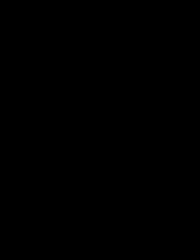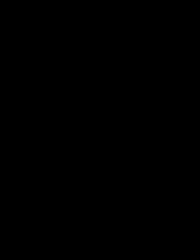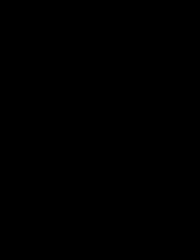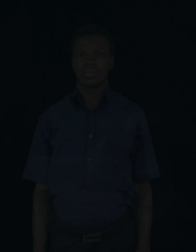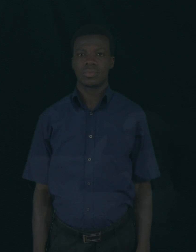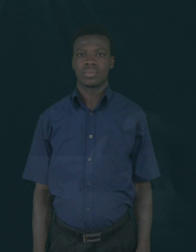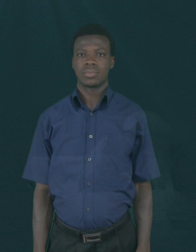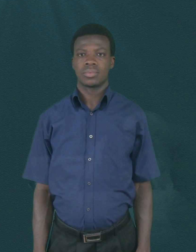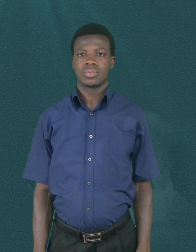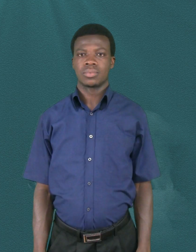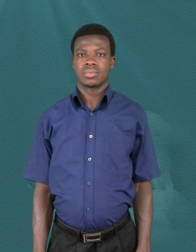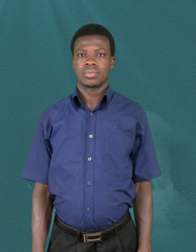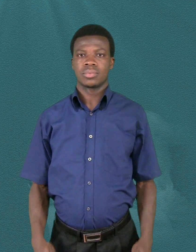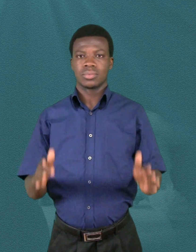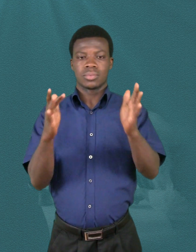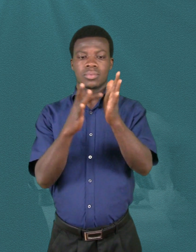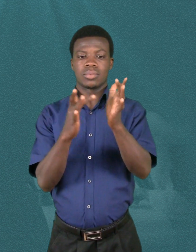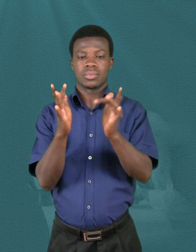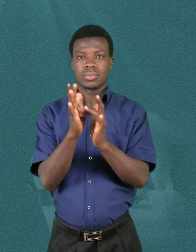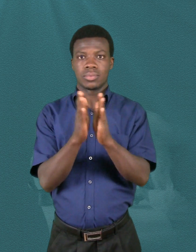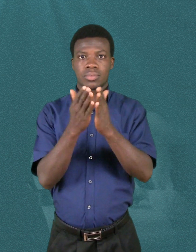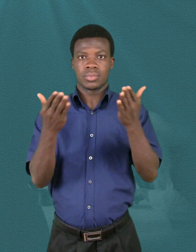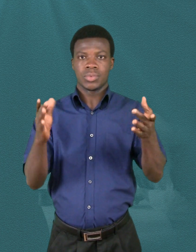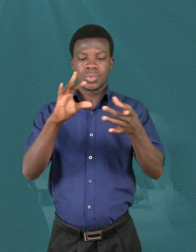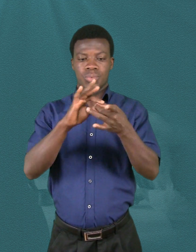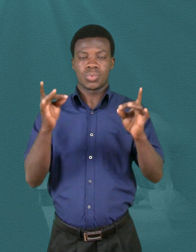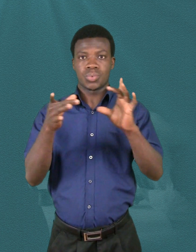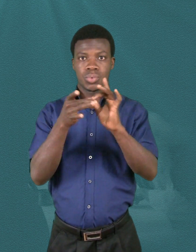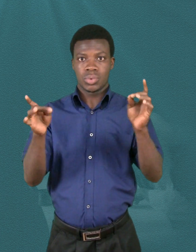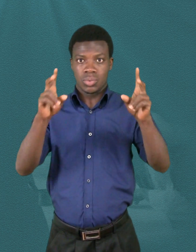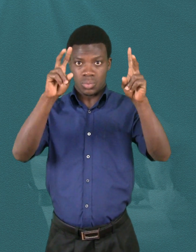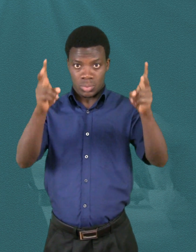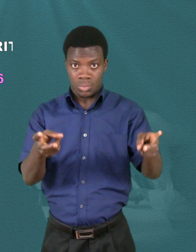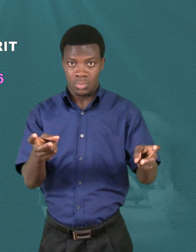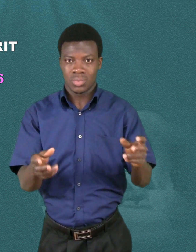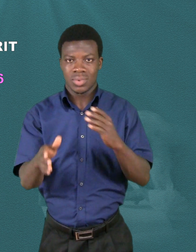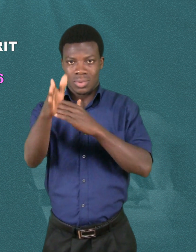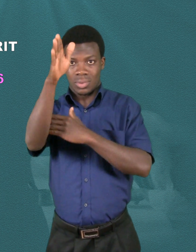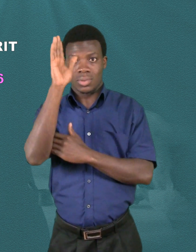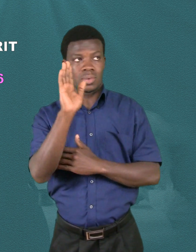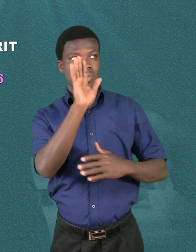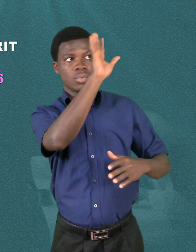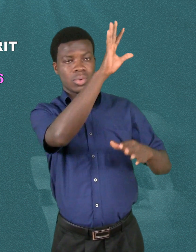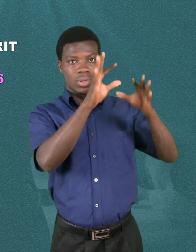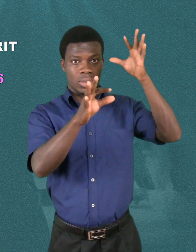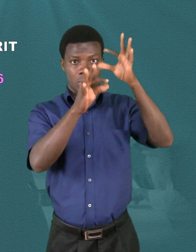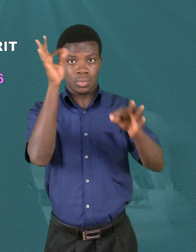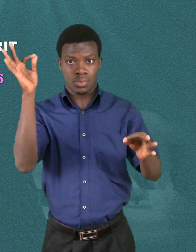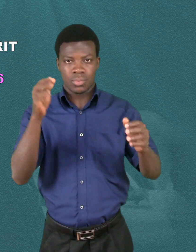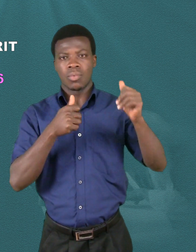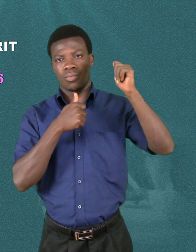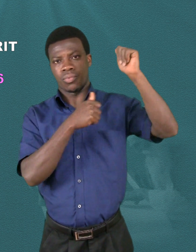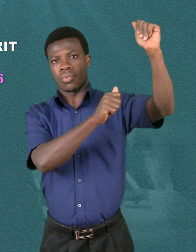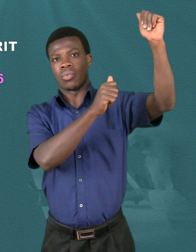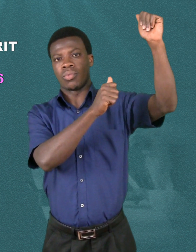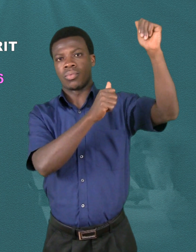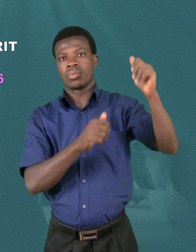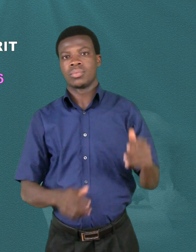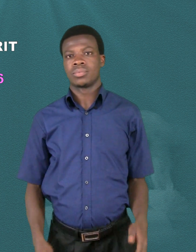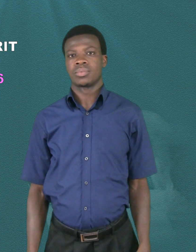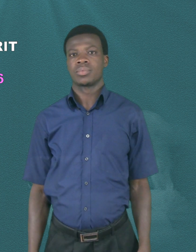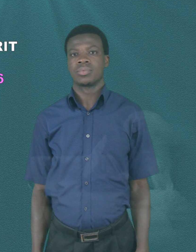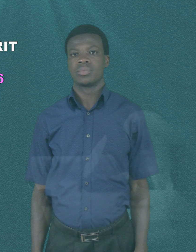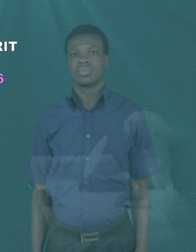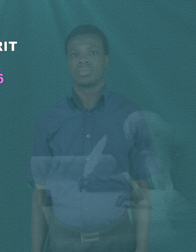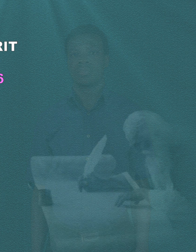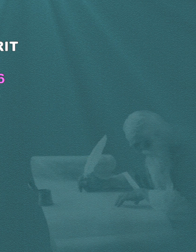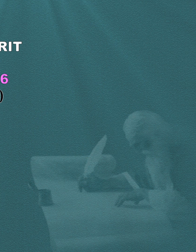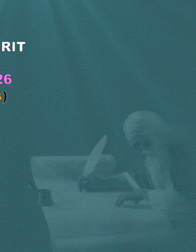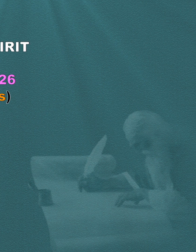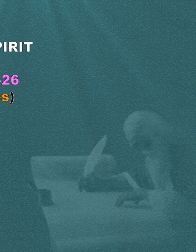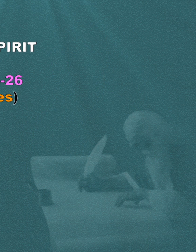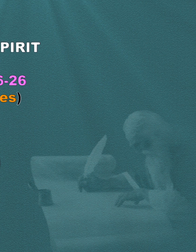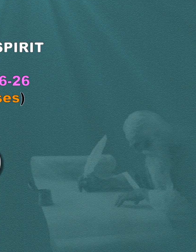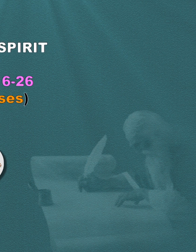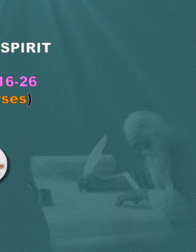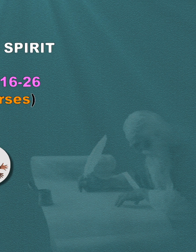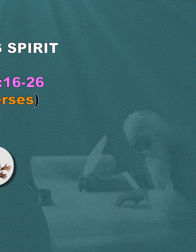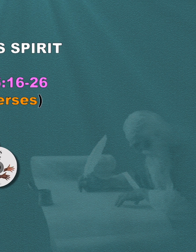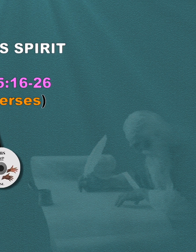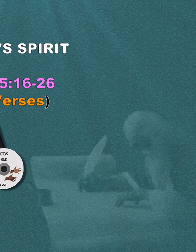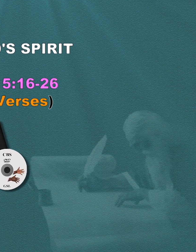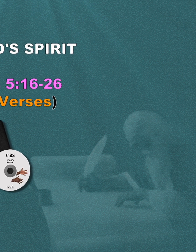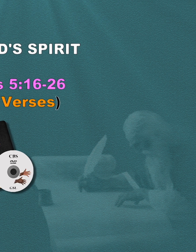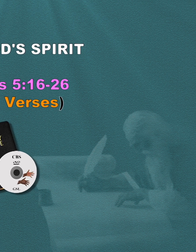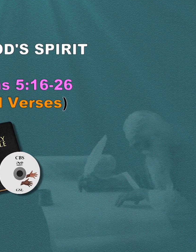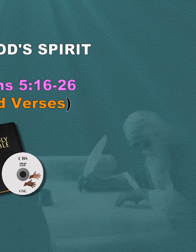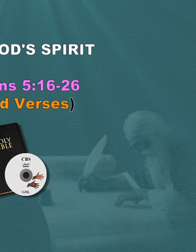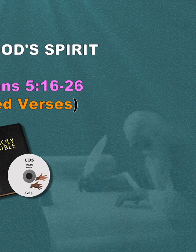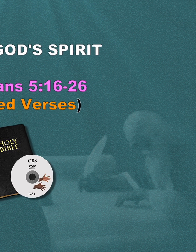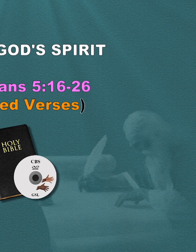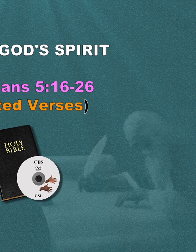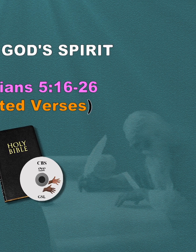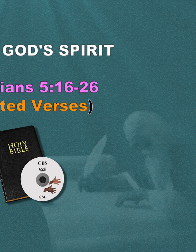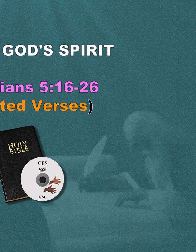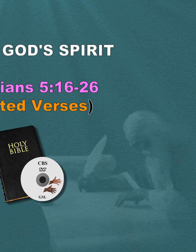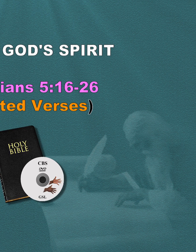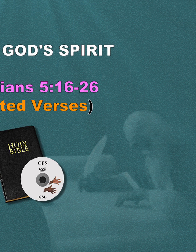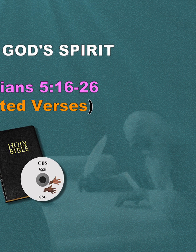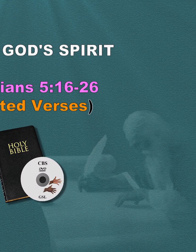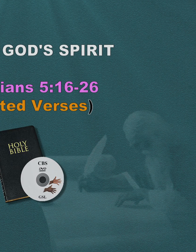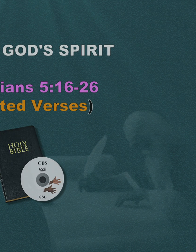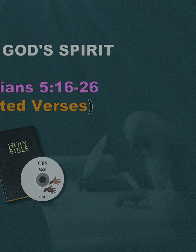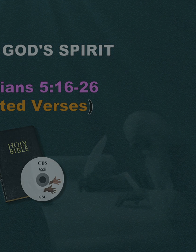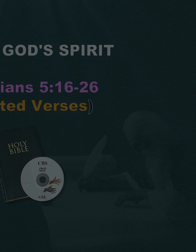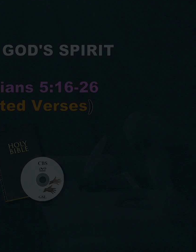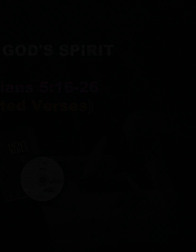Follow God's Spirit